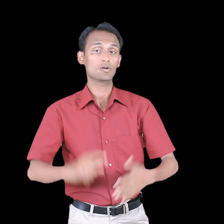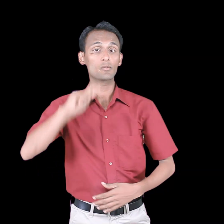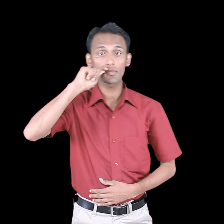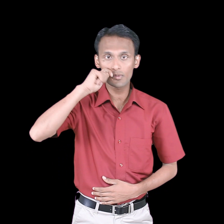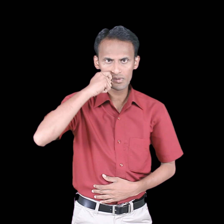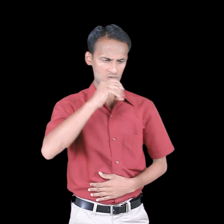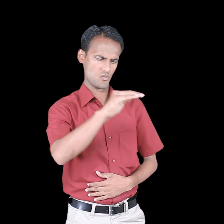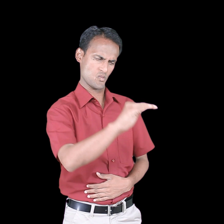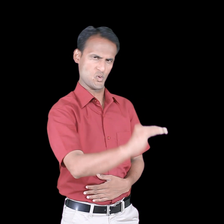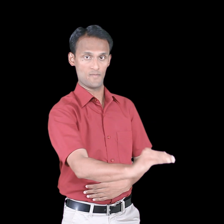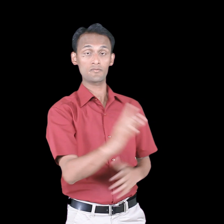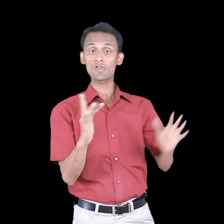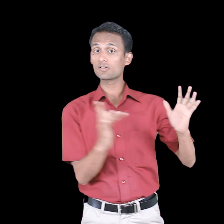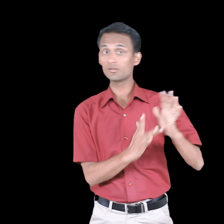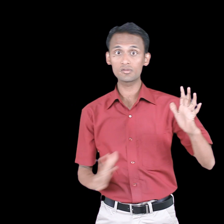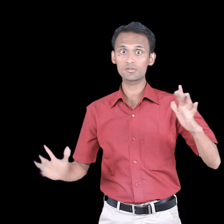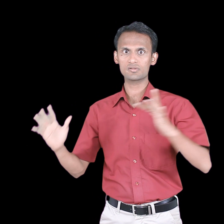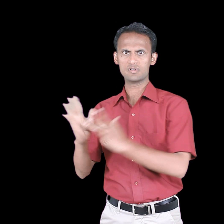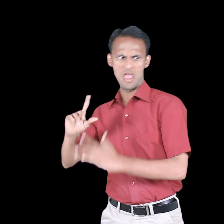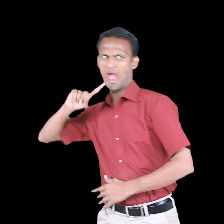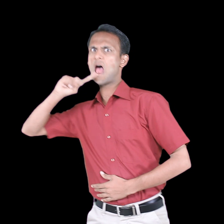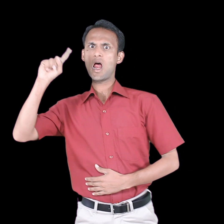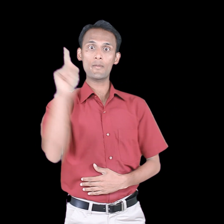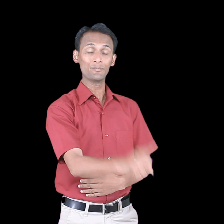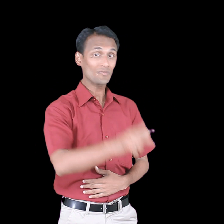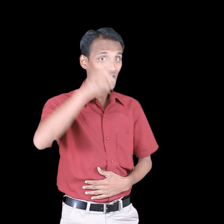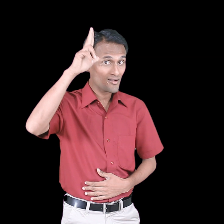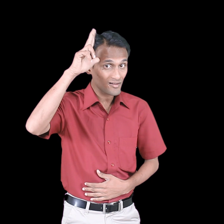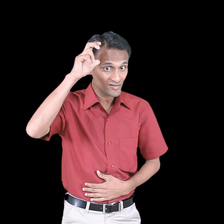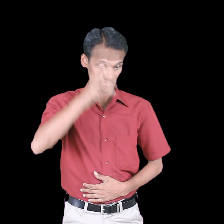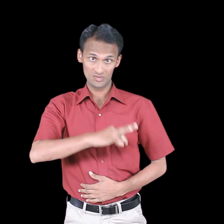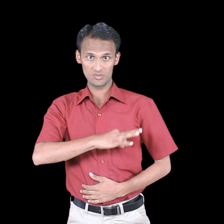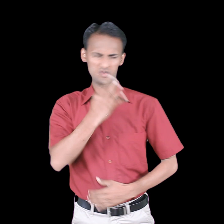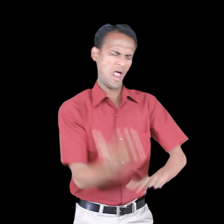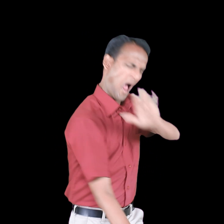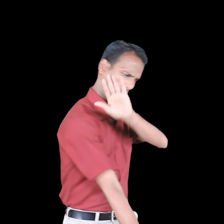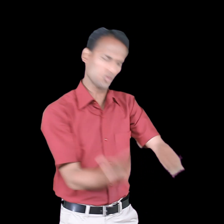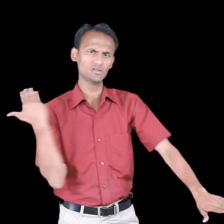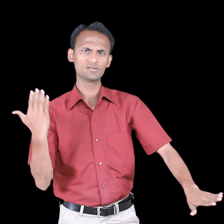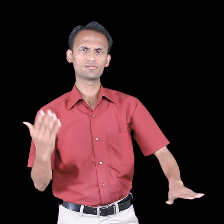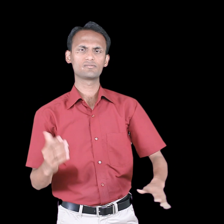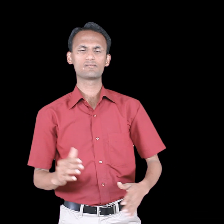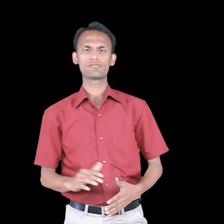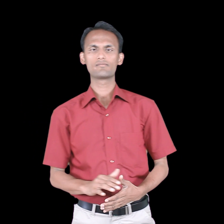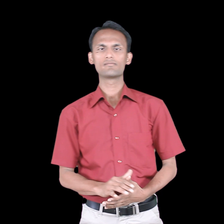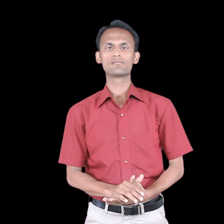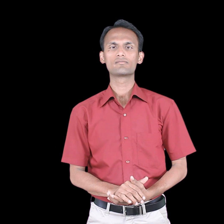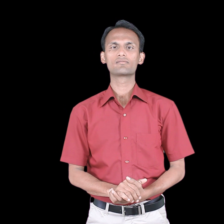Jesus casts an evil Spirit out of a boy